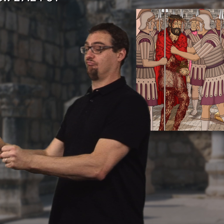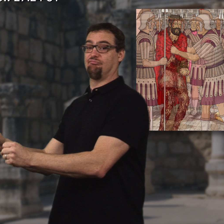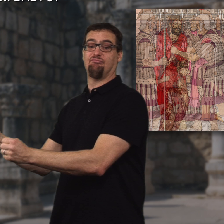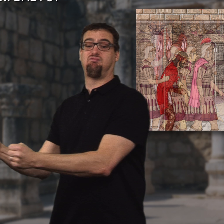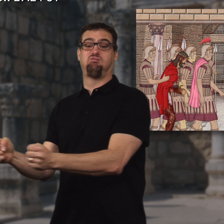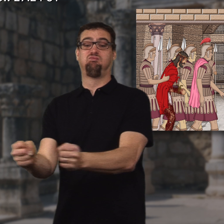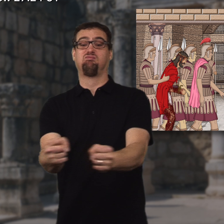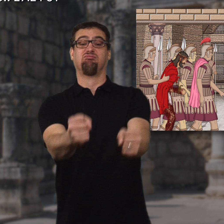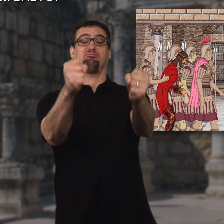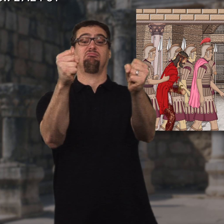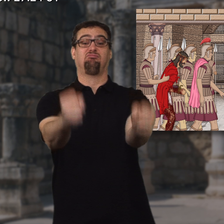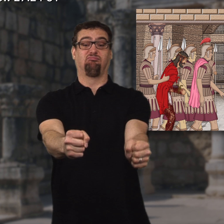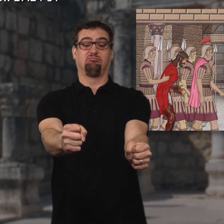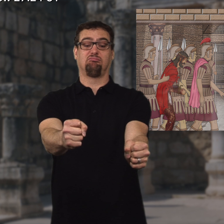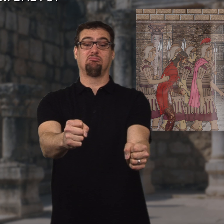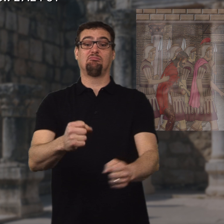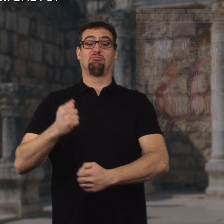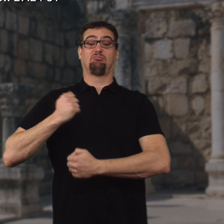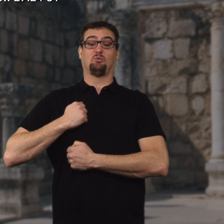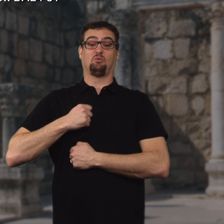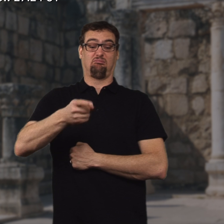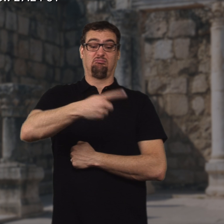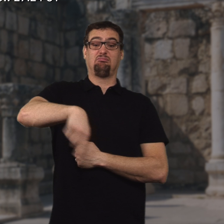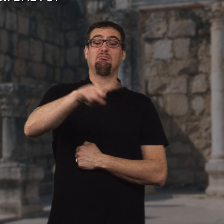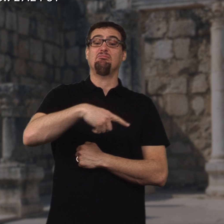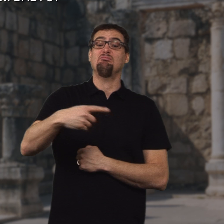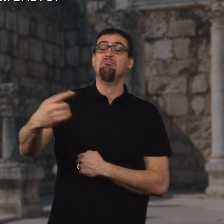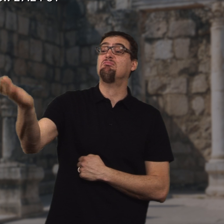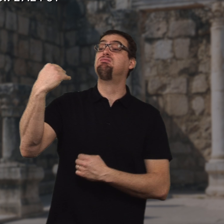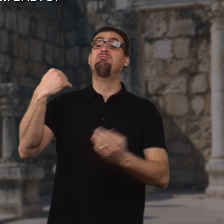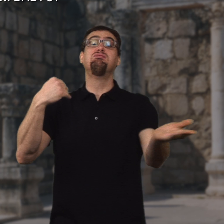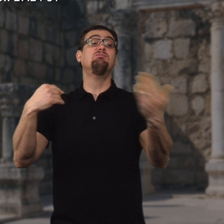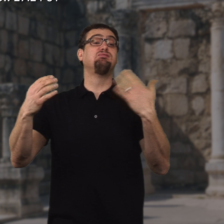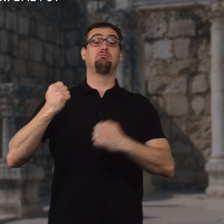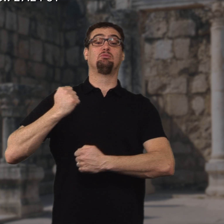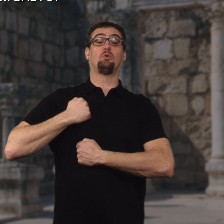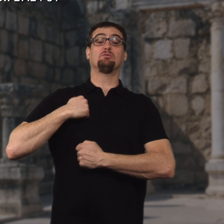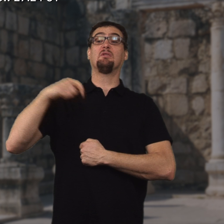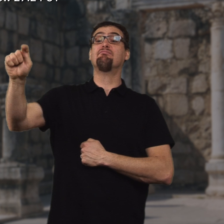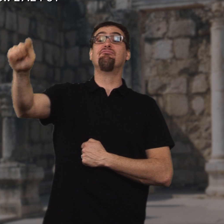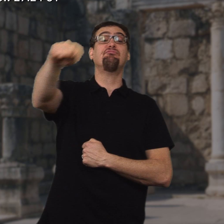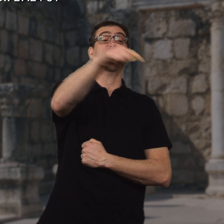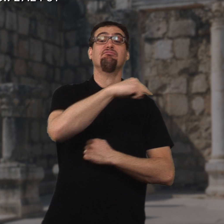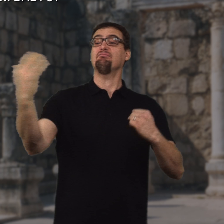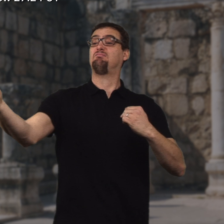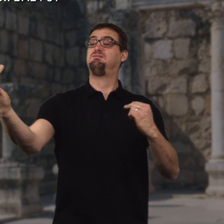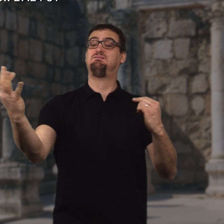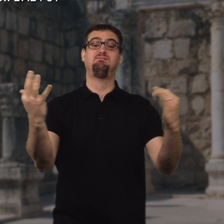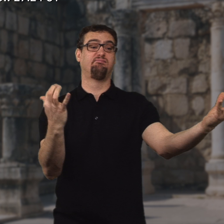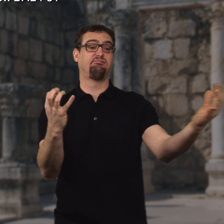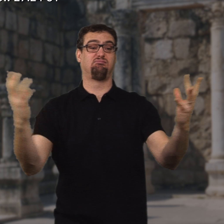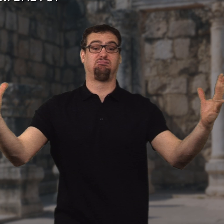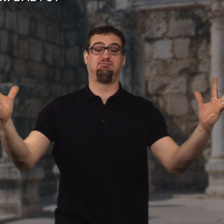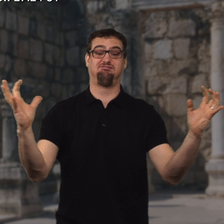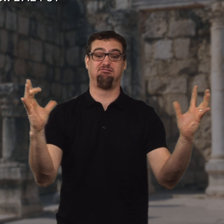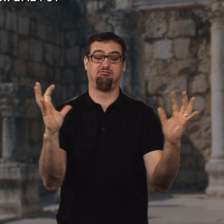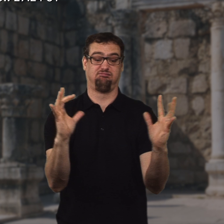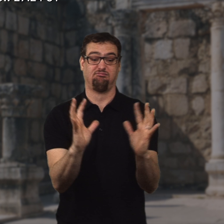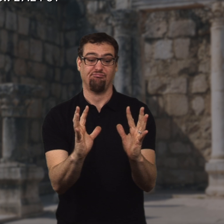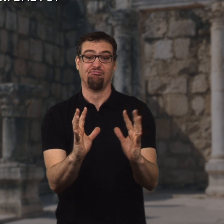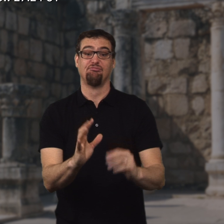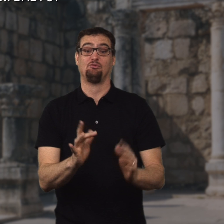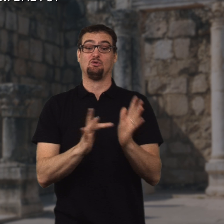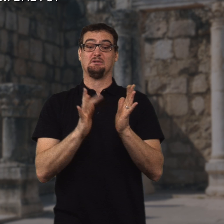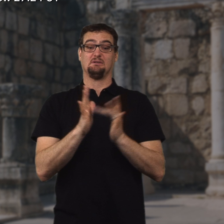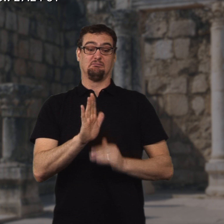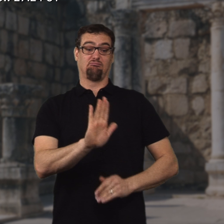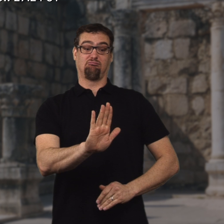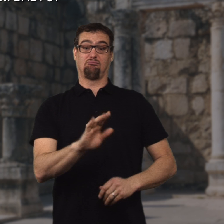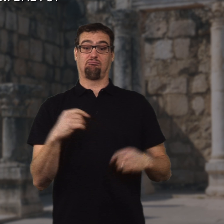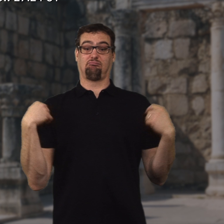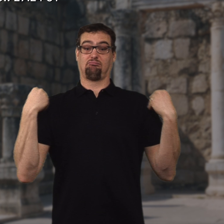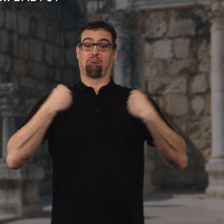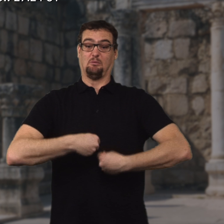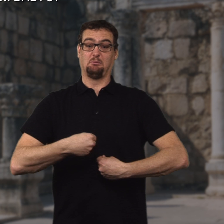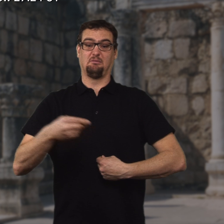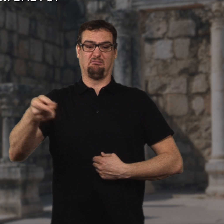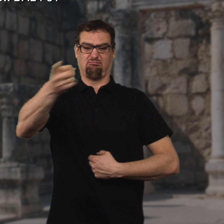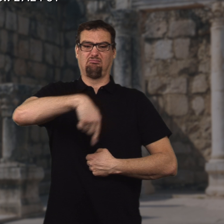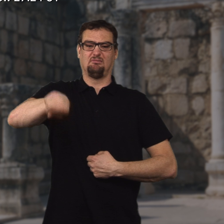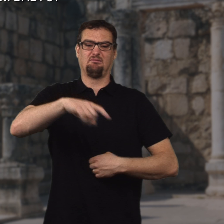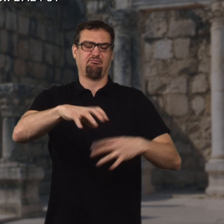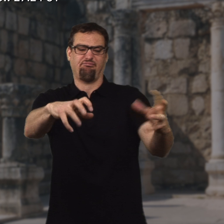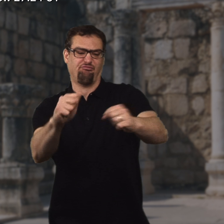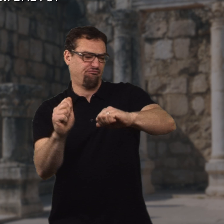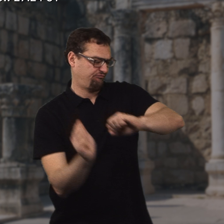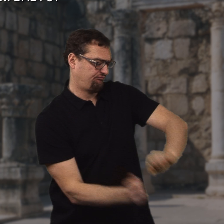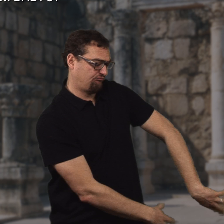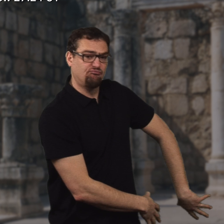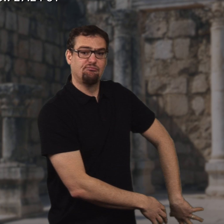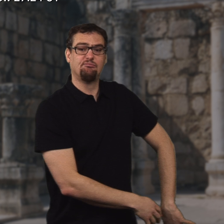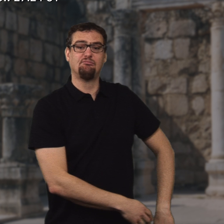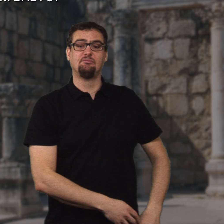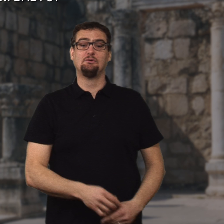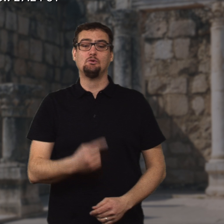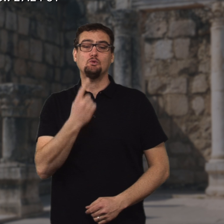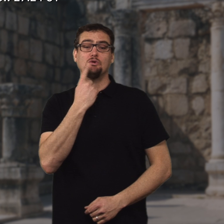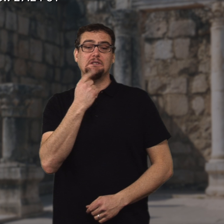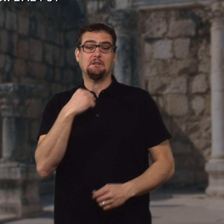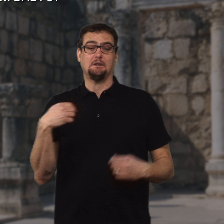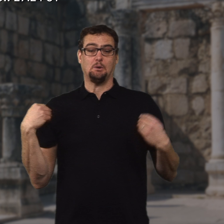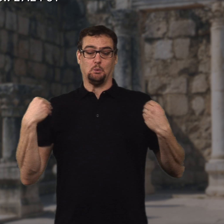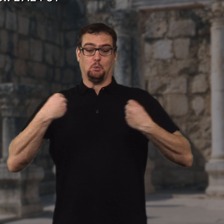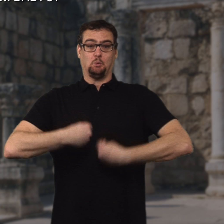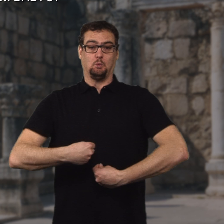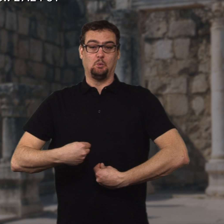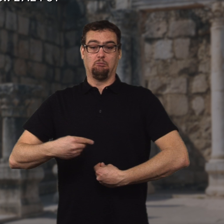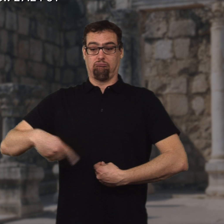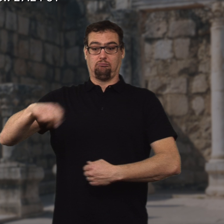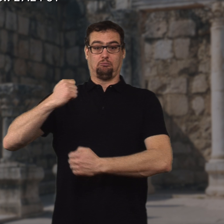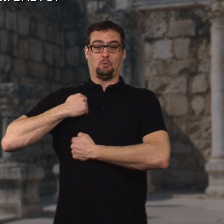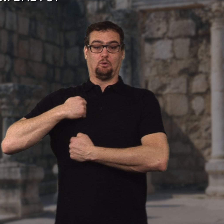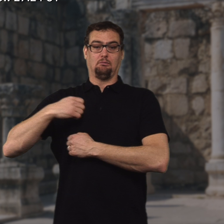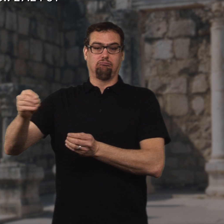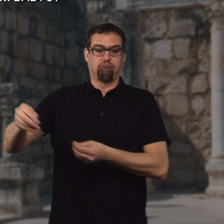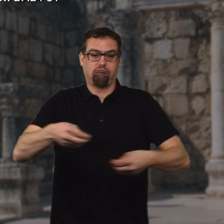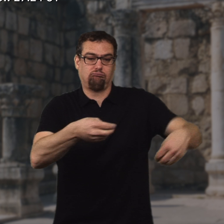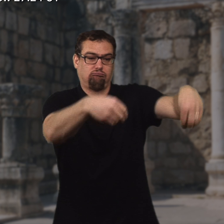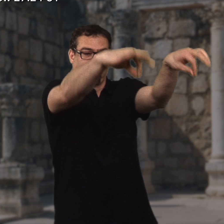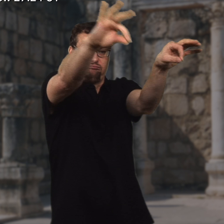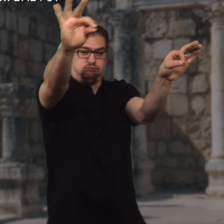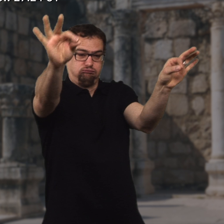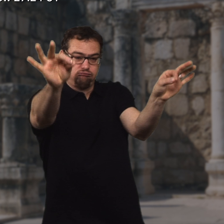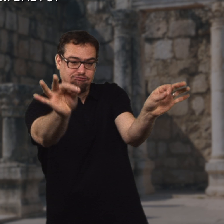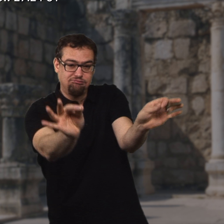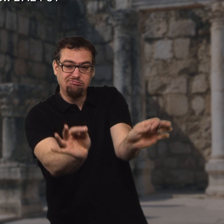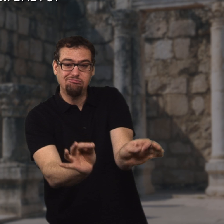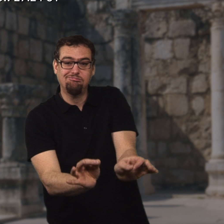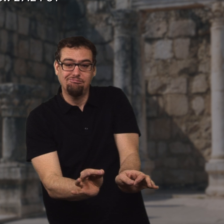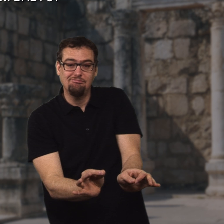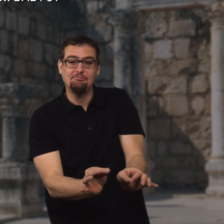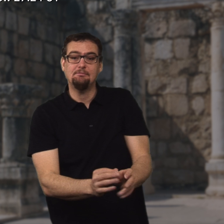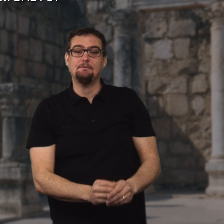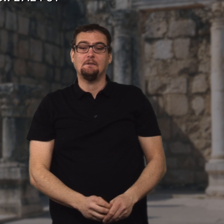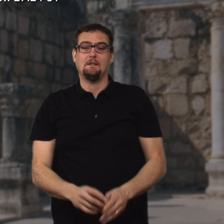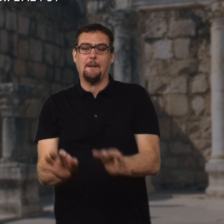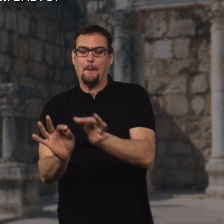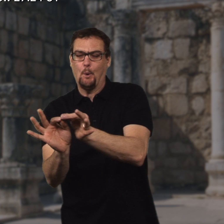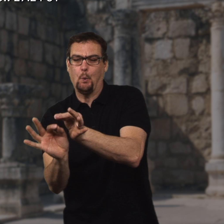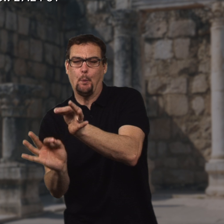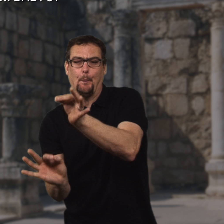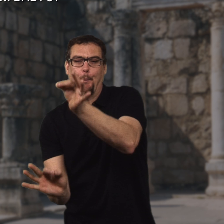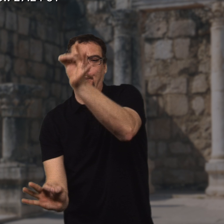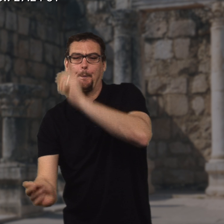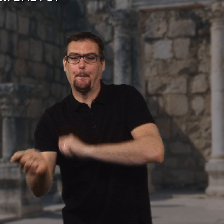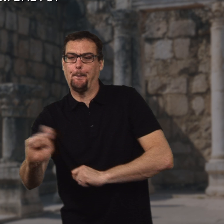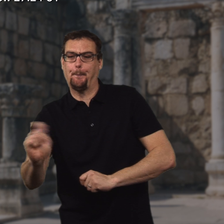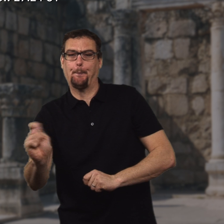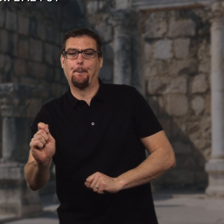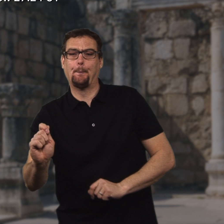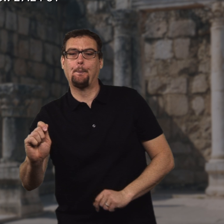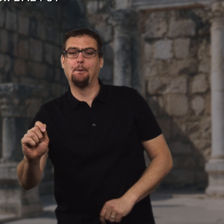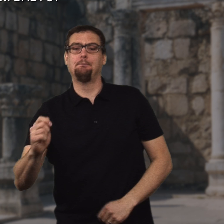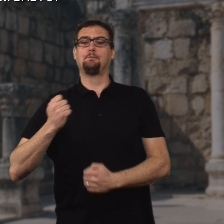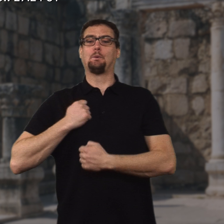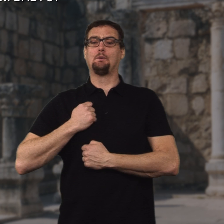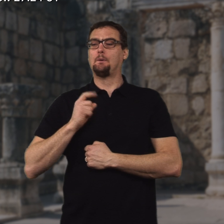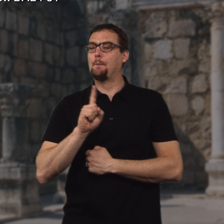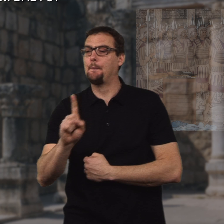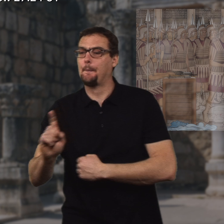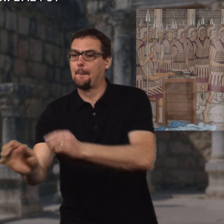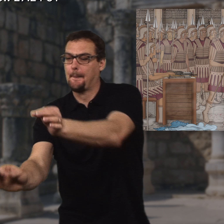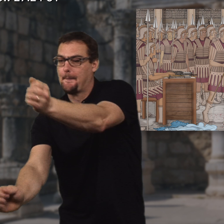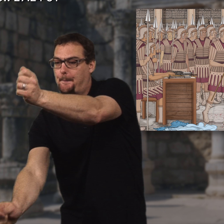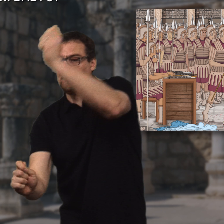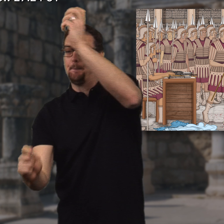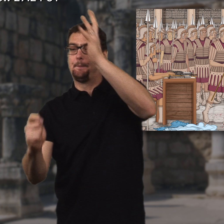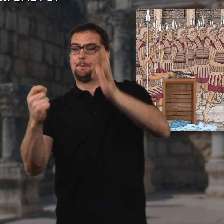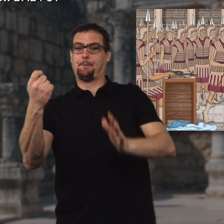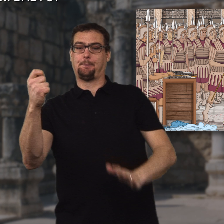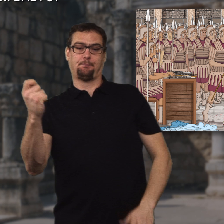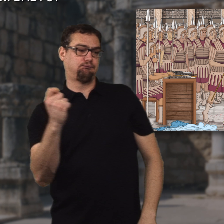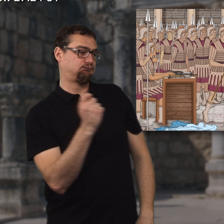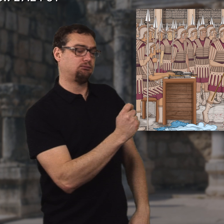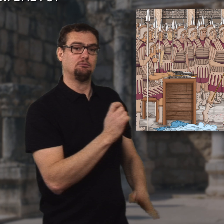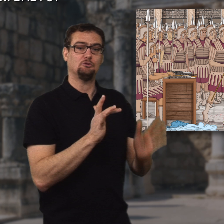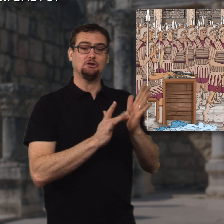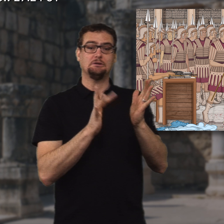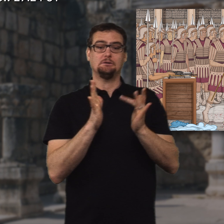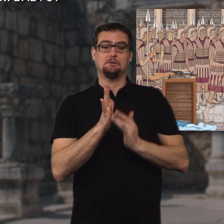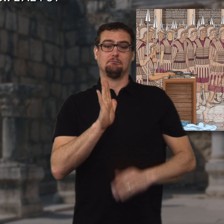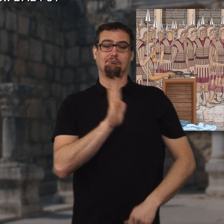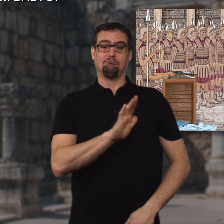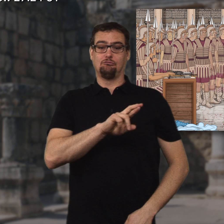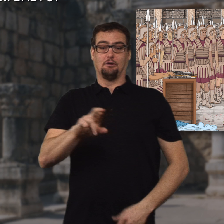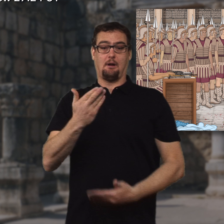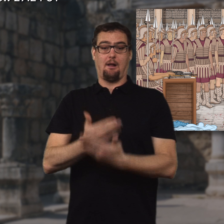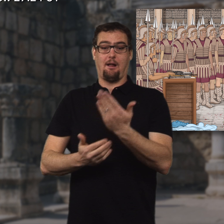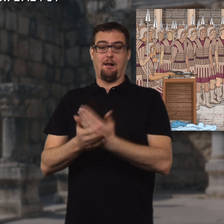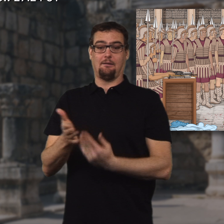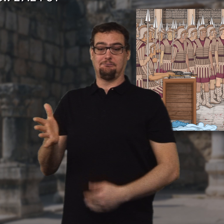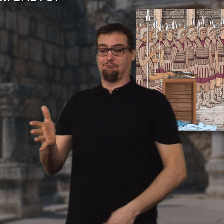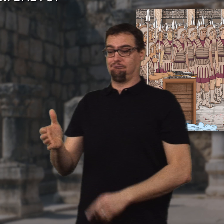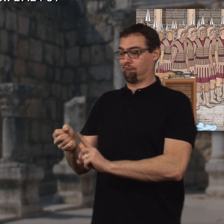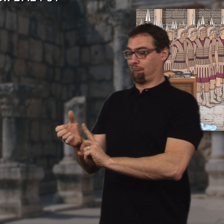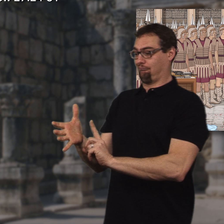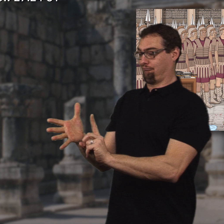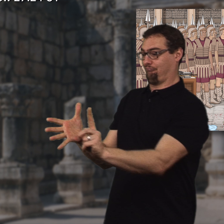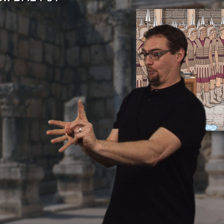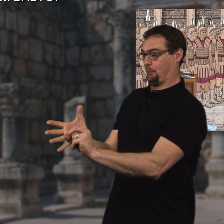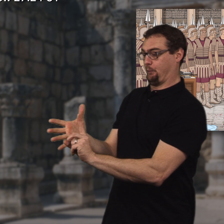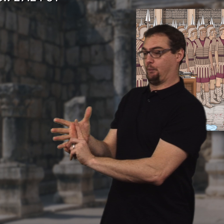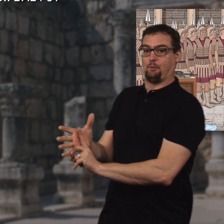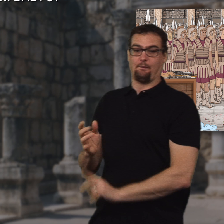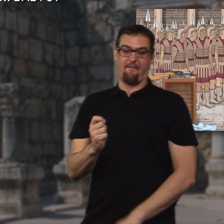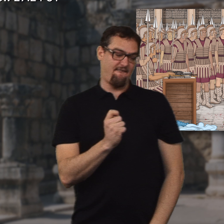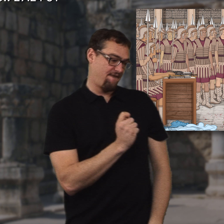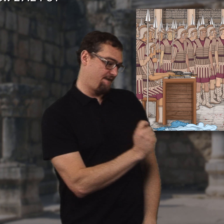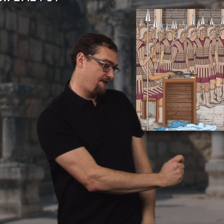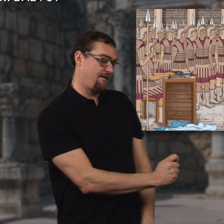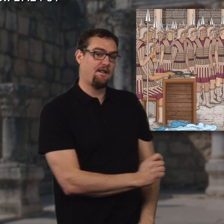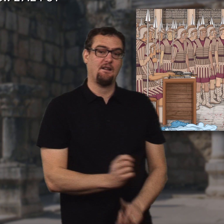Then the governor’s soldiers took Jesus into the Praetorium and gathered the whole company around Him. They stripped Him and put a scarlet robe on Him.